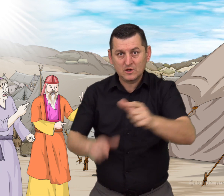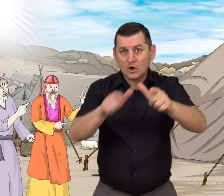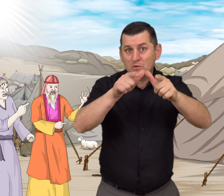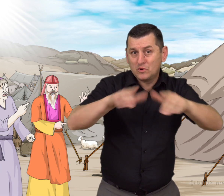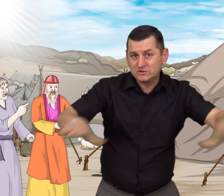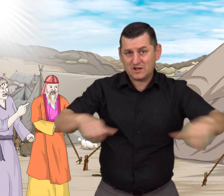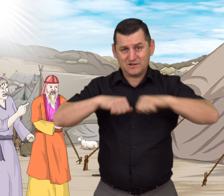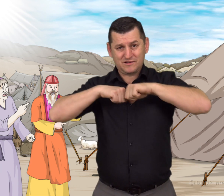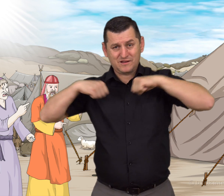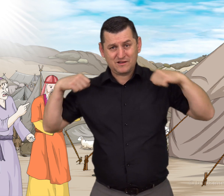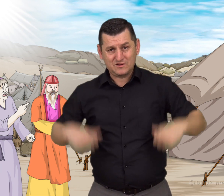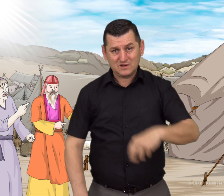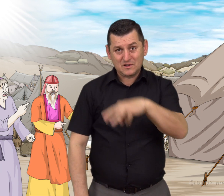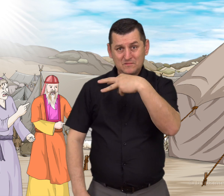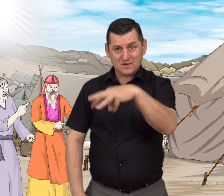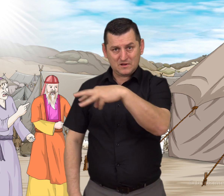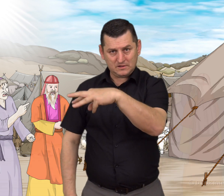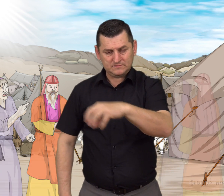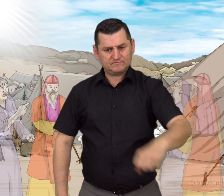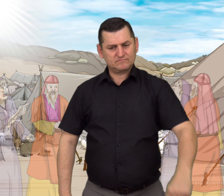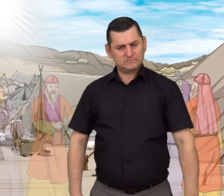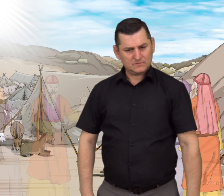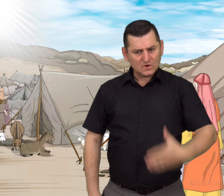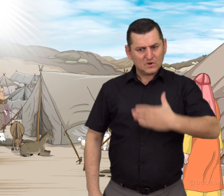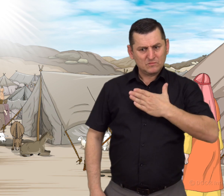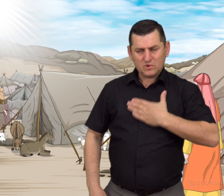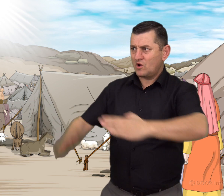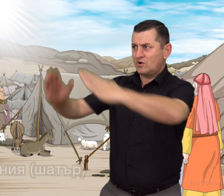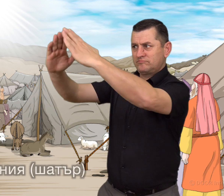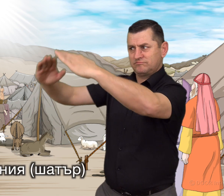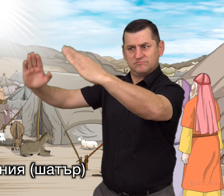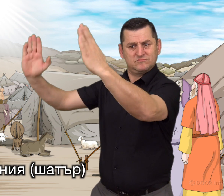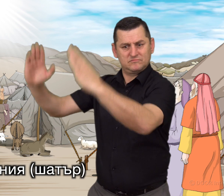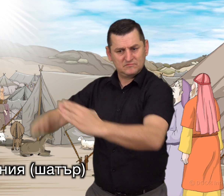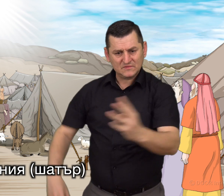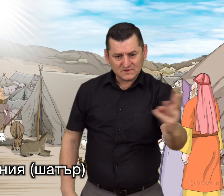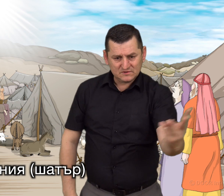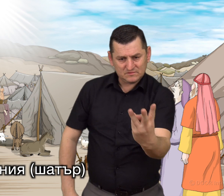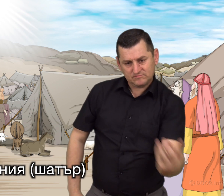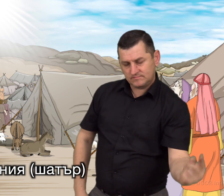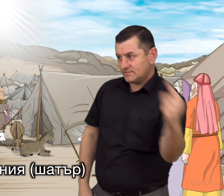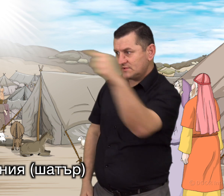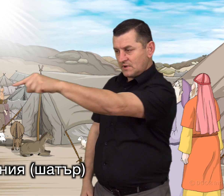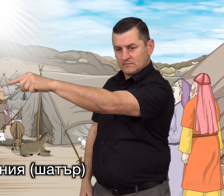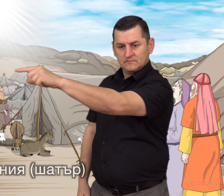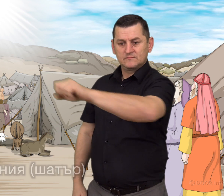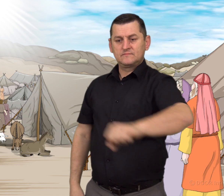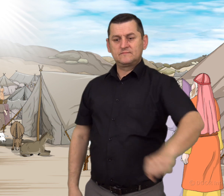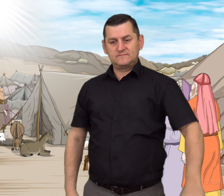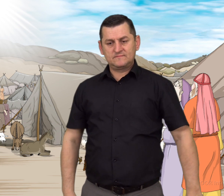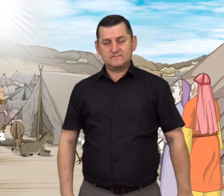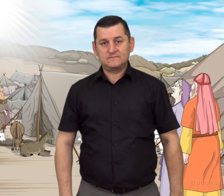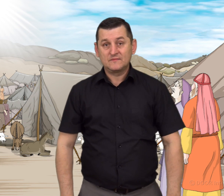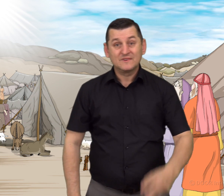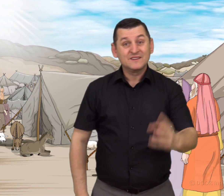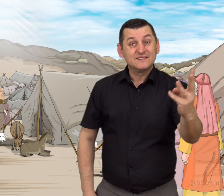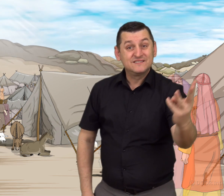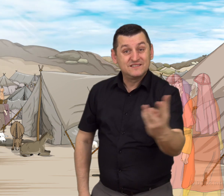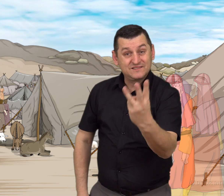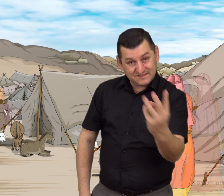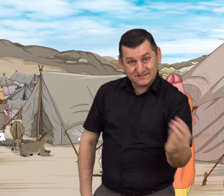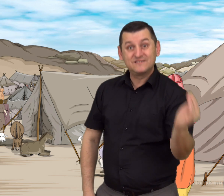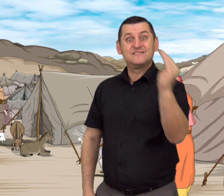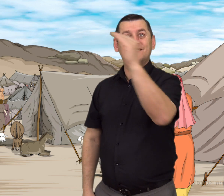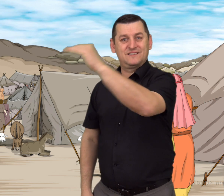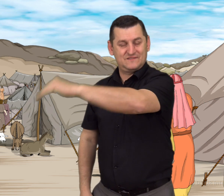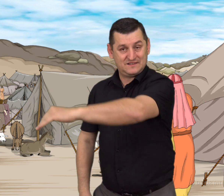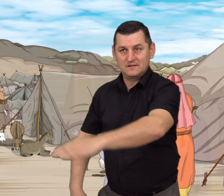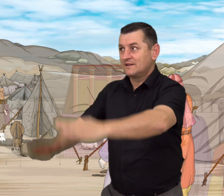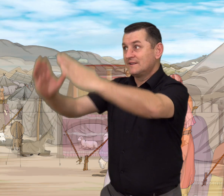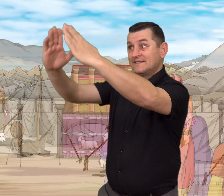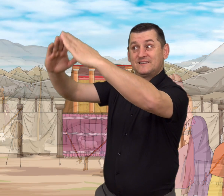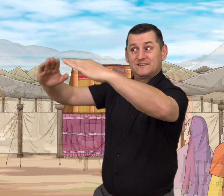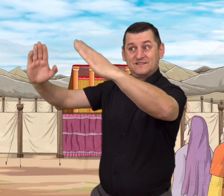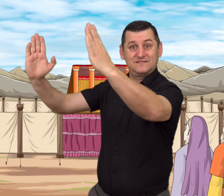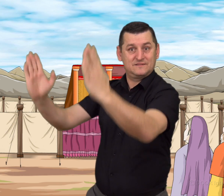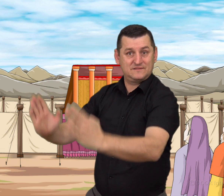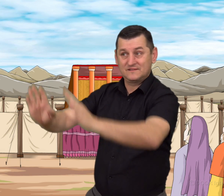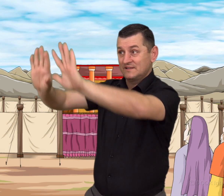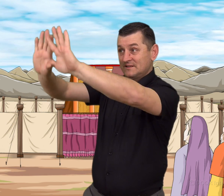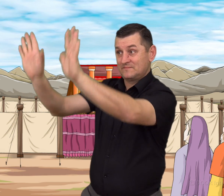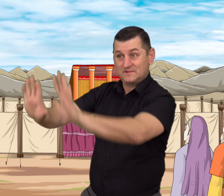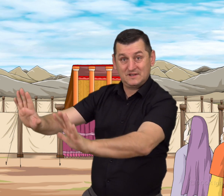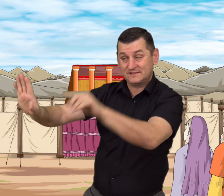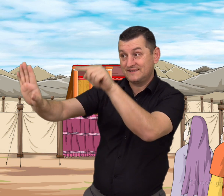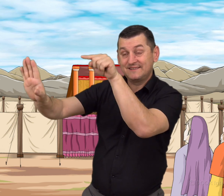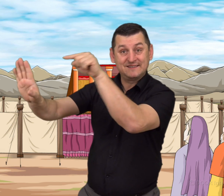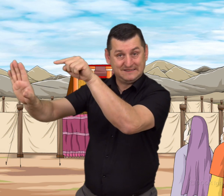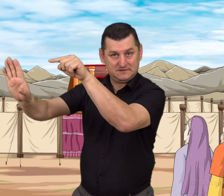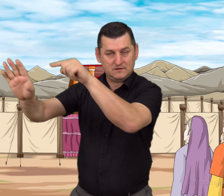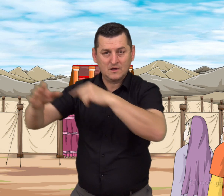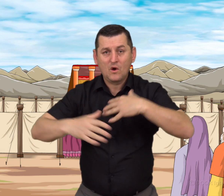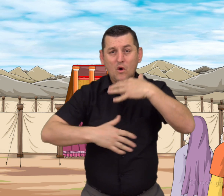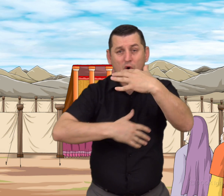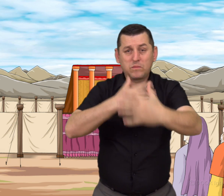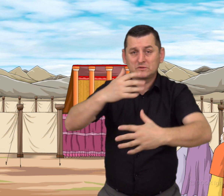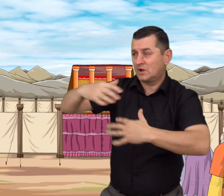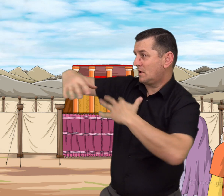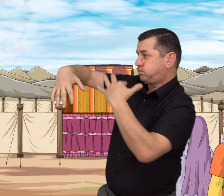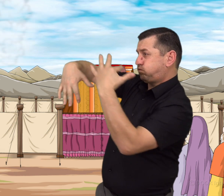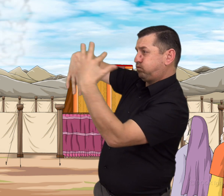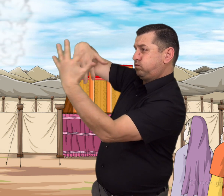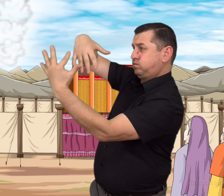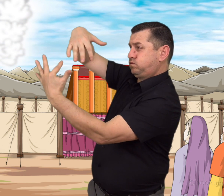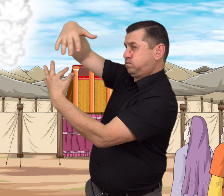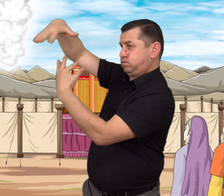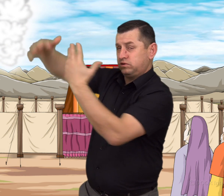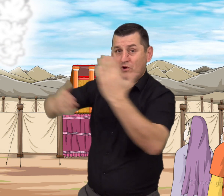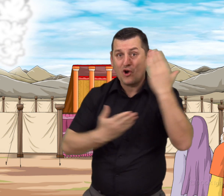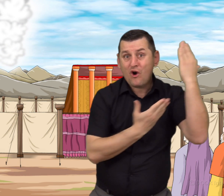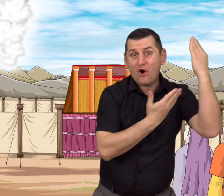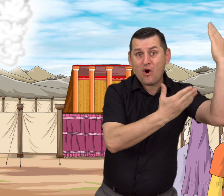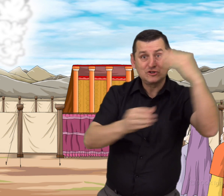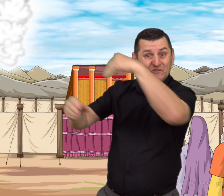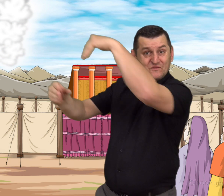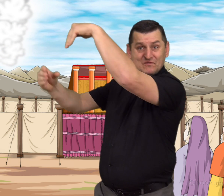And suddenly the LORD said to Moses, Aaron, and Miriam, “You three, come out to the Tent of Meeting.”